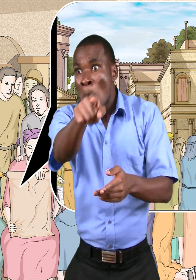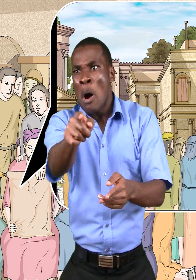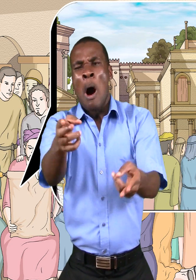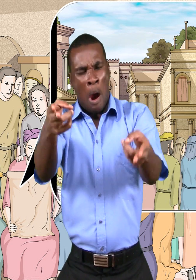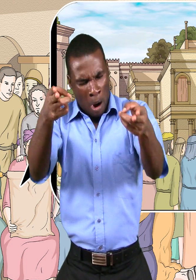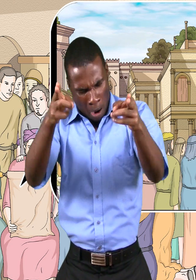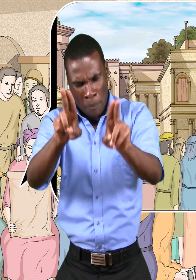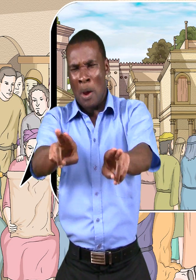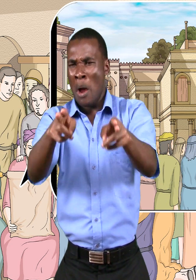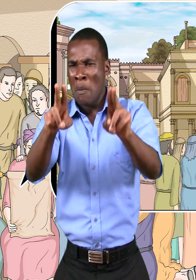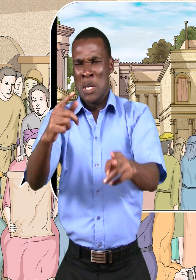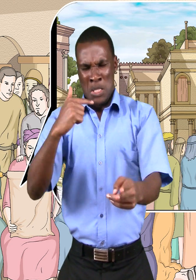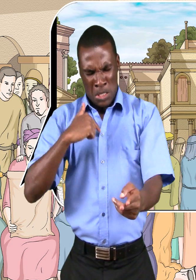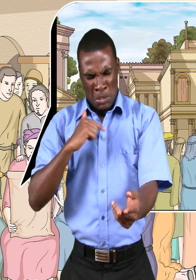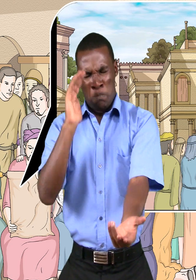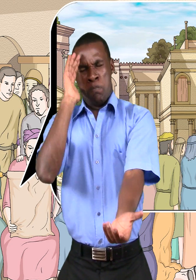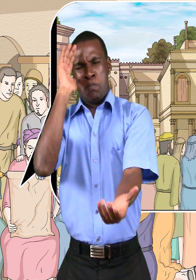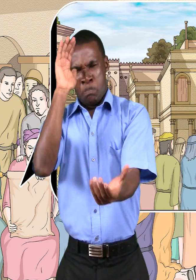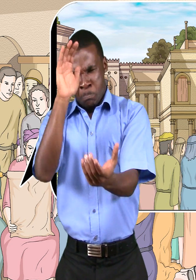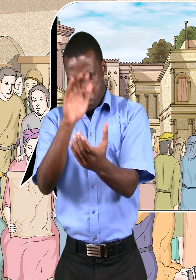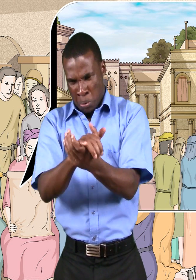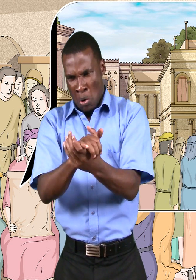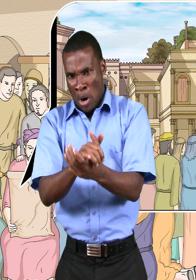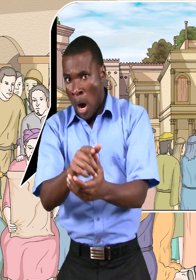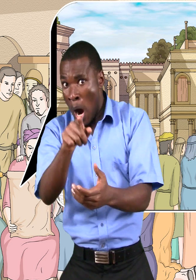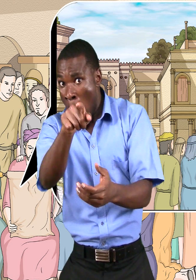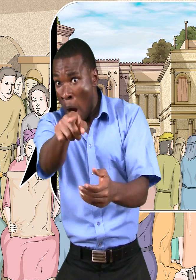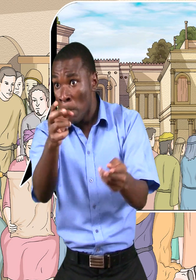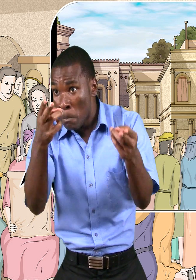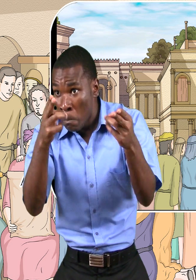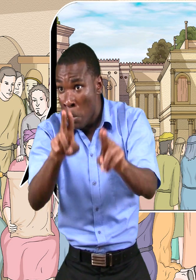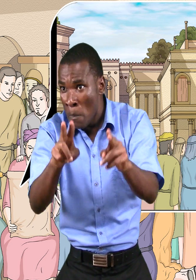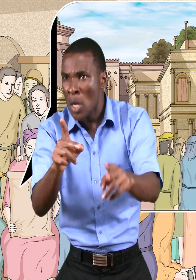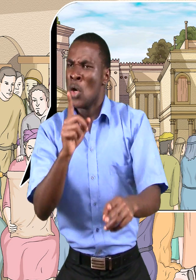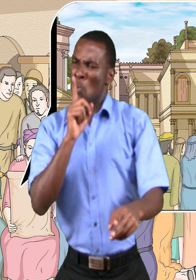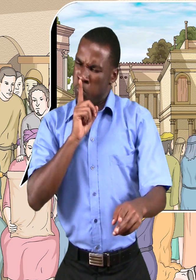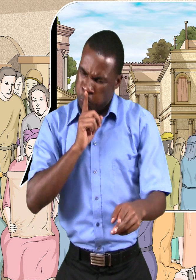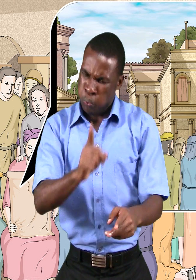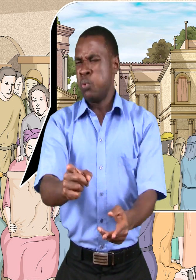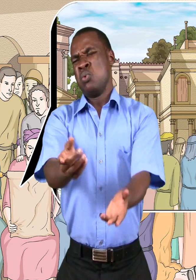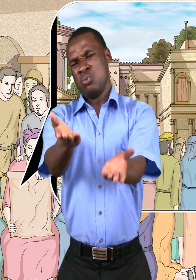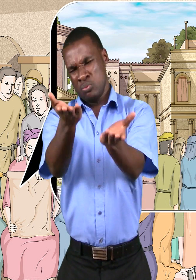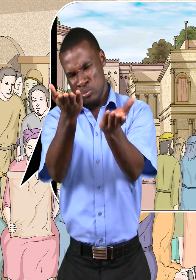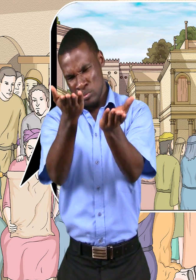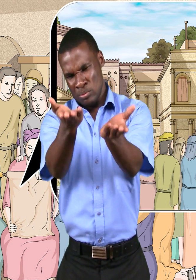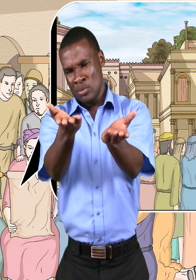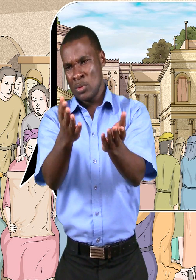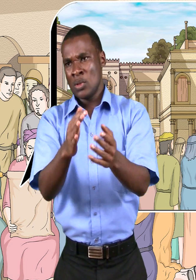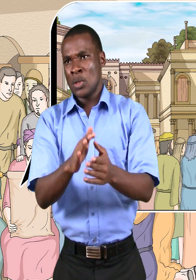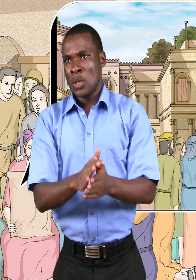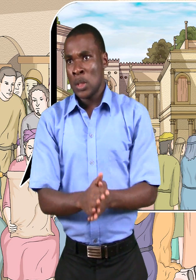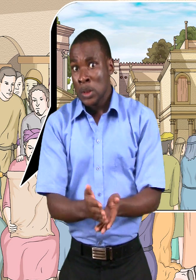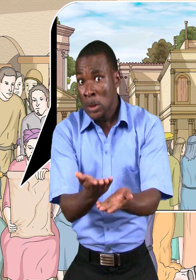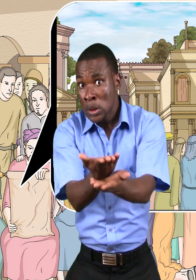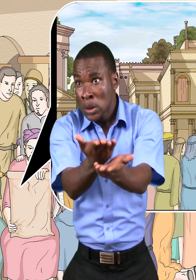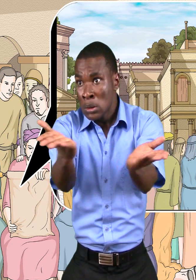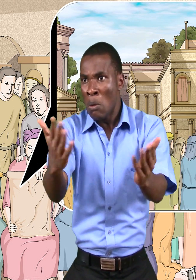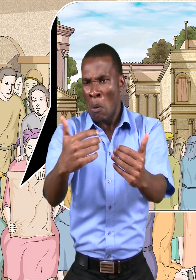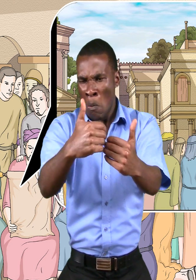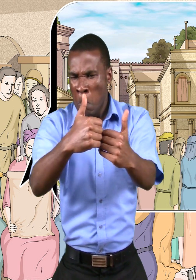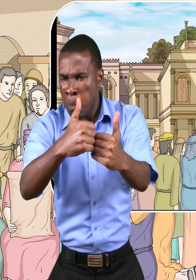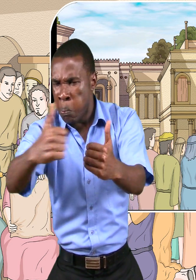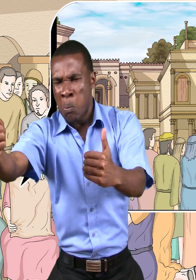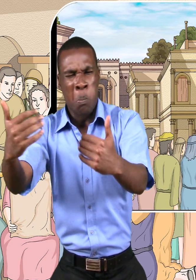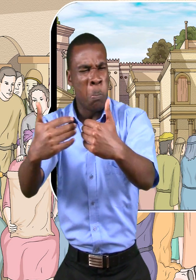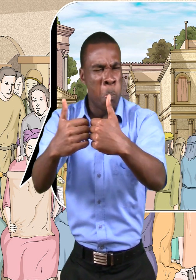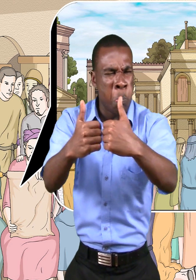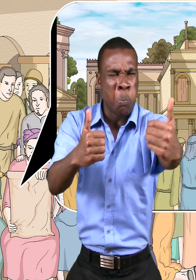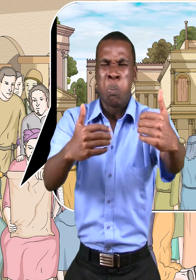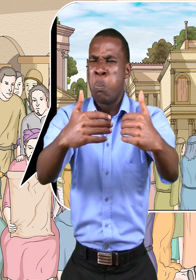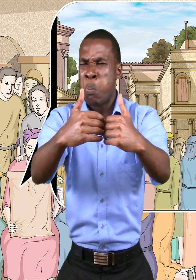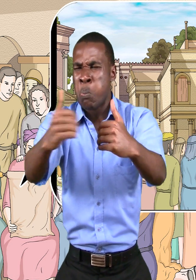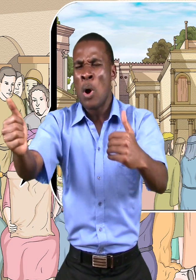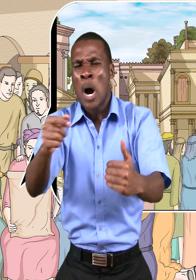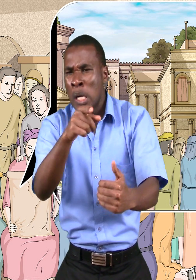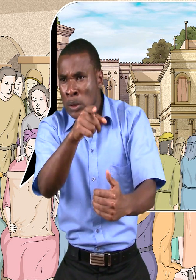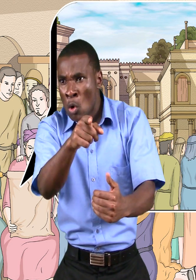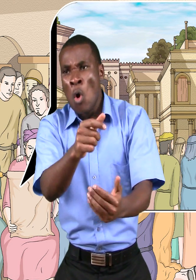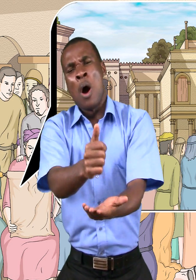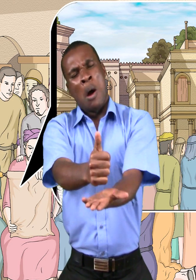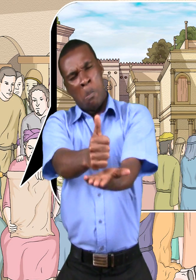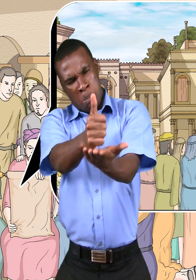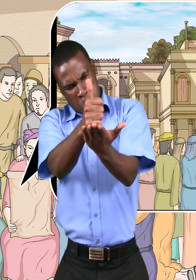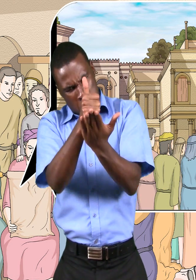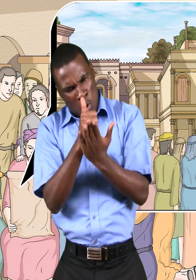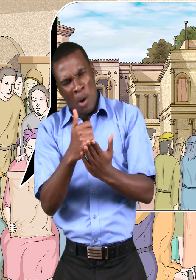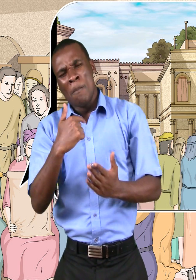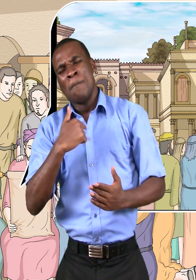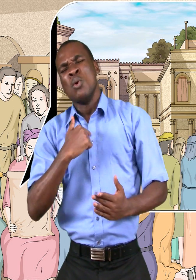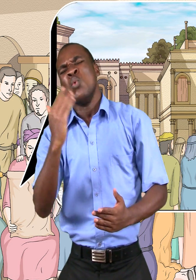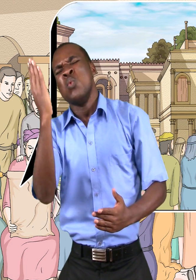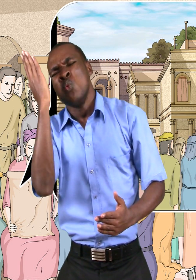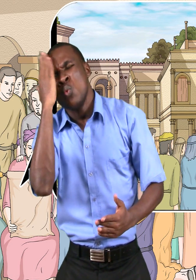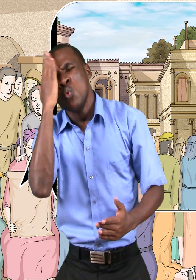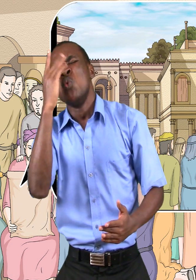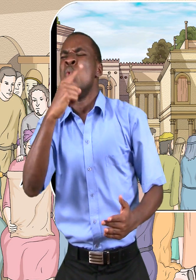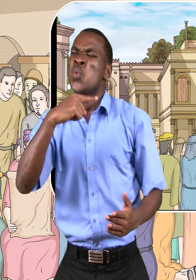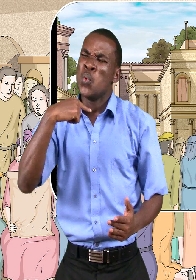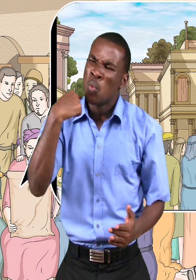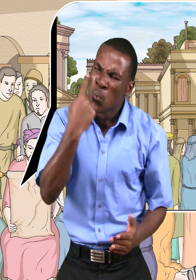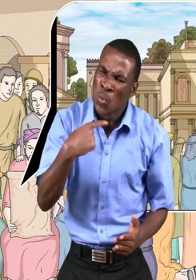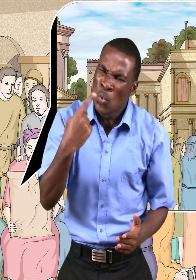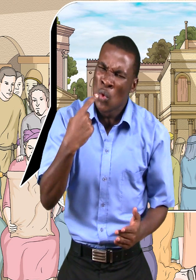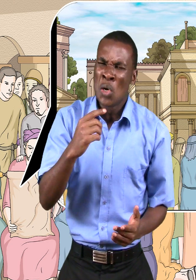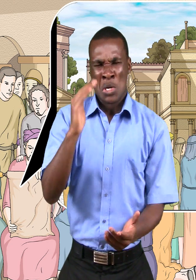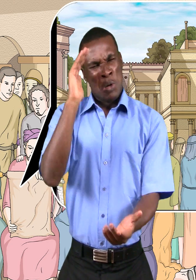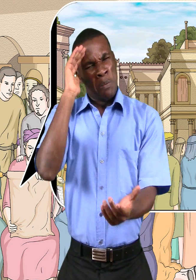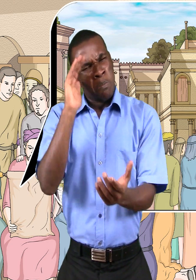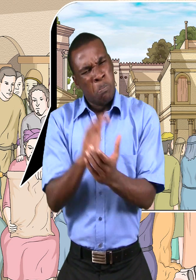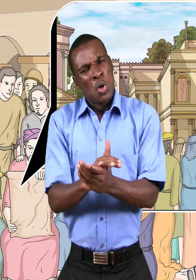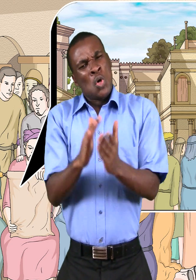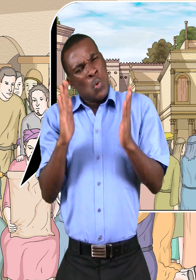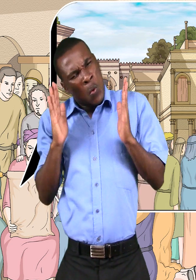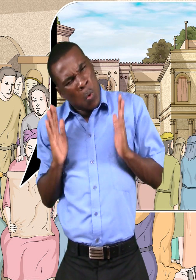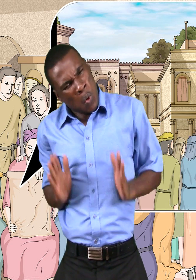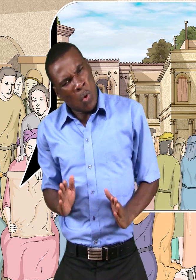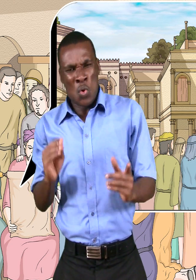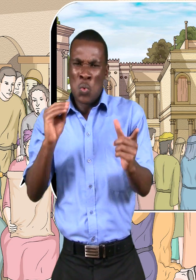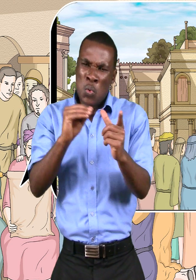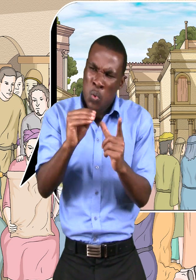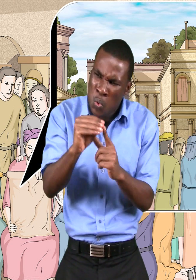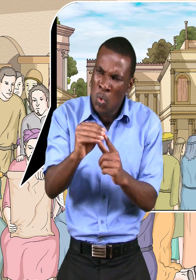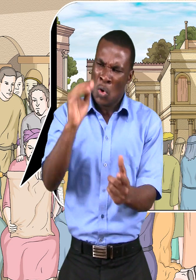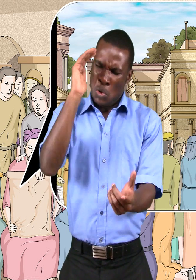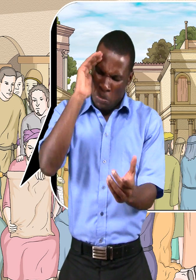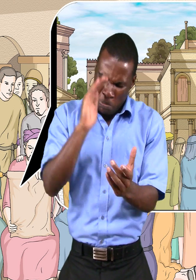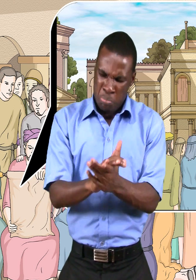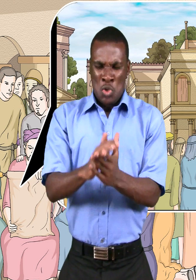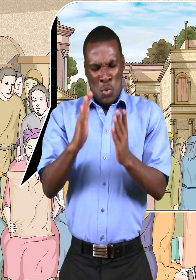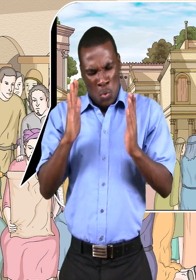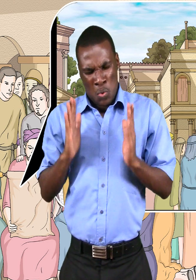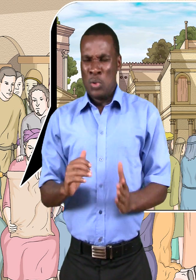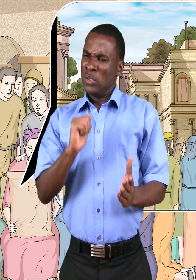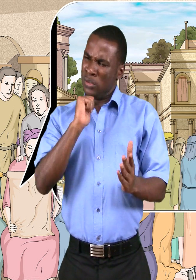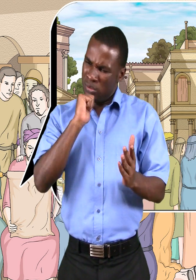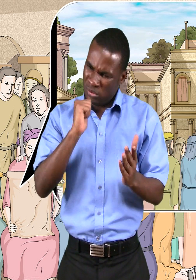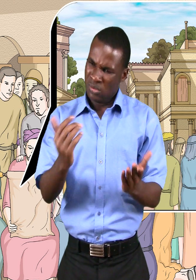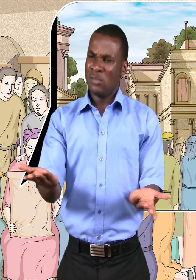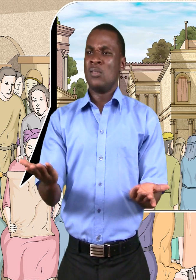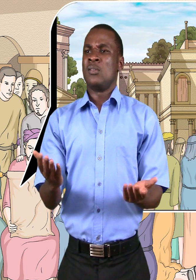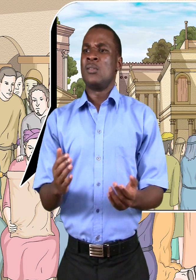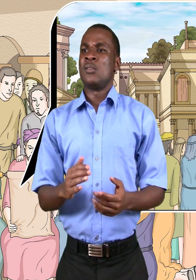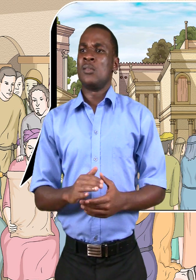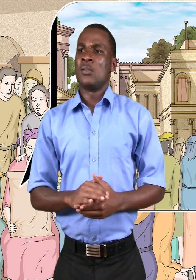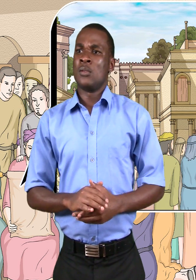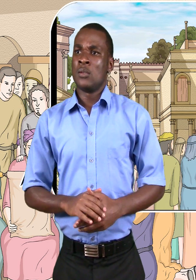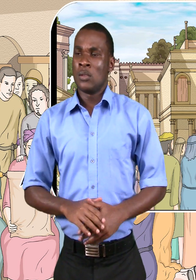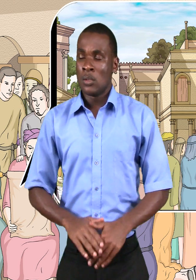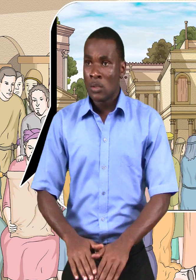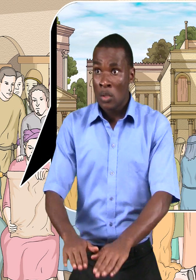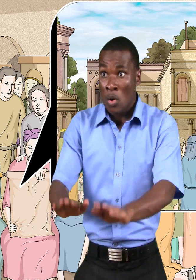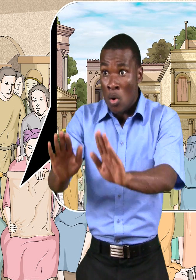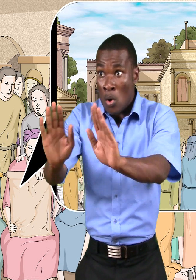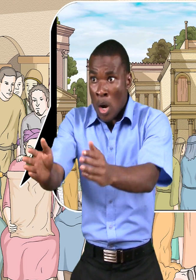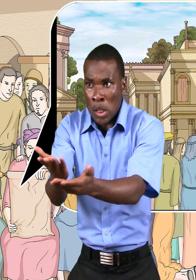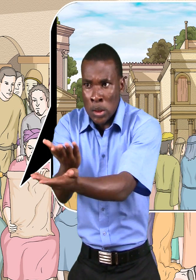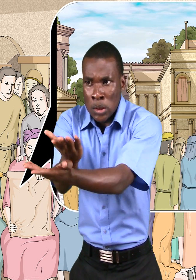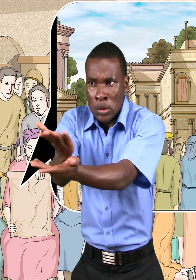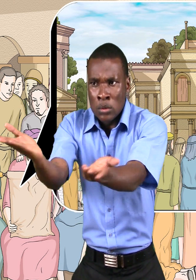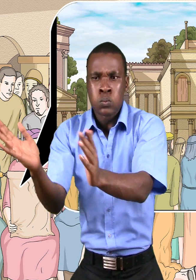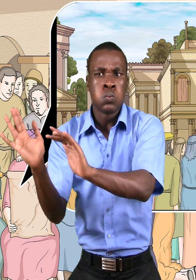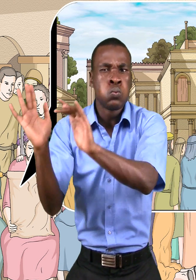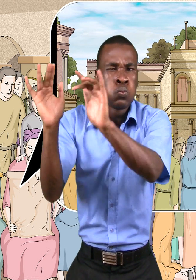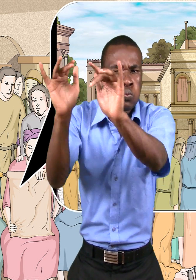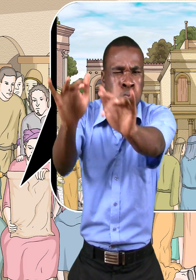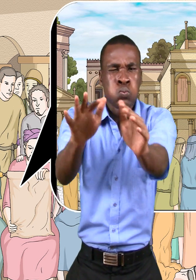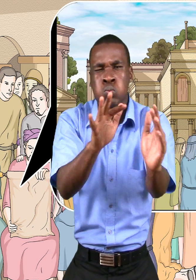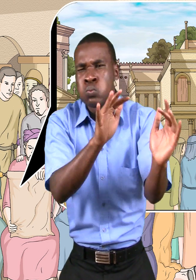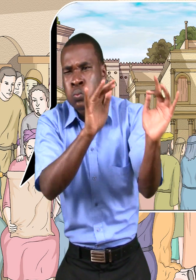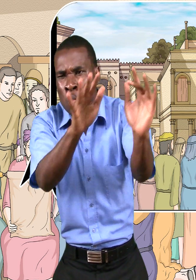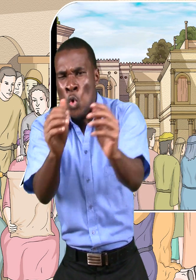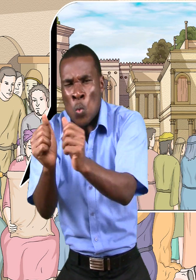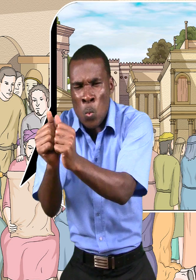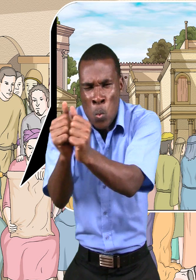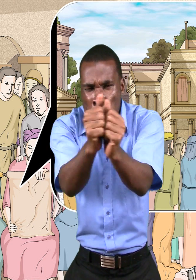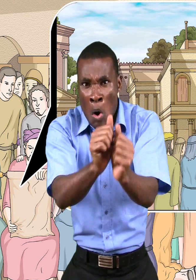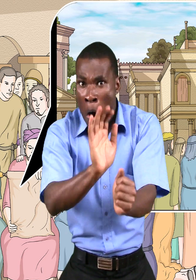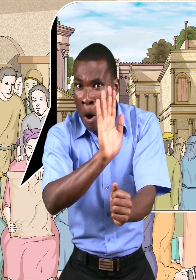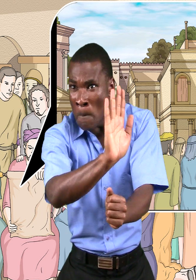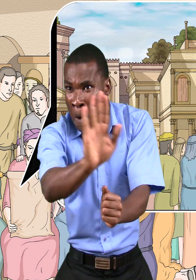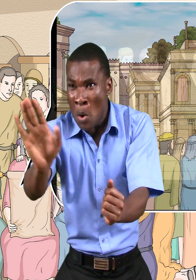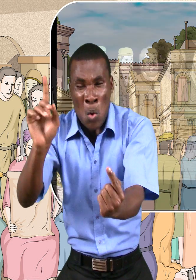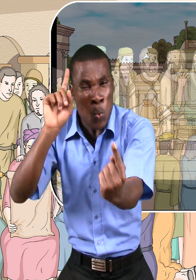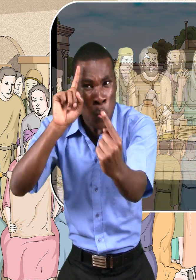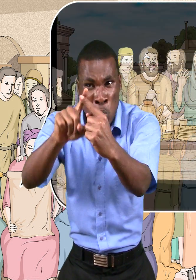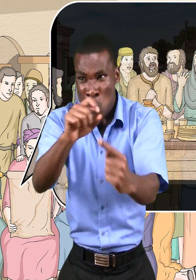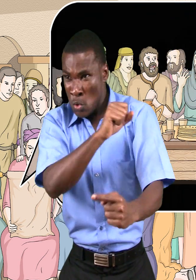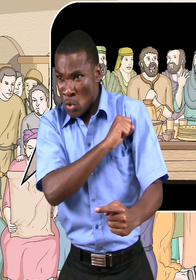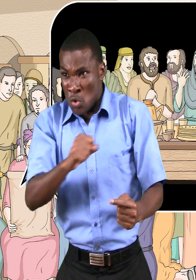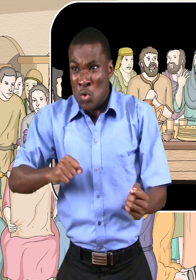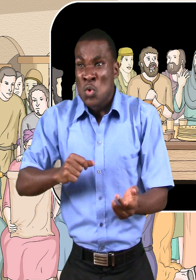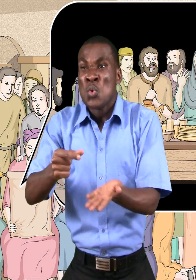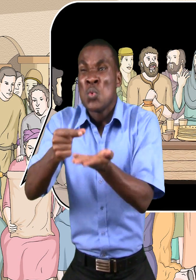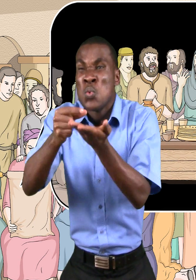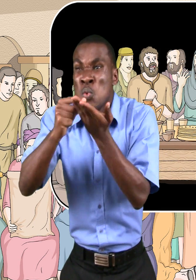And indeed, there must be differences among you to show which of you are approved.